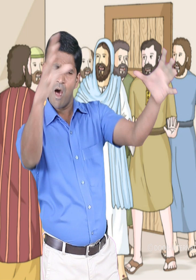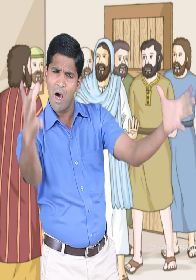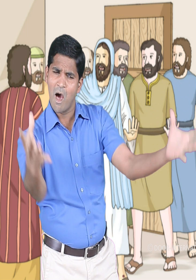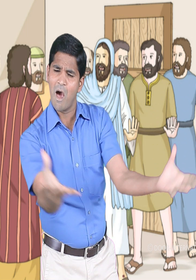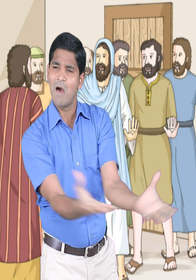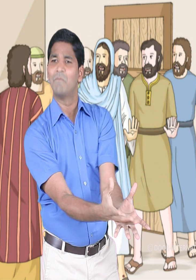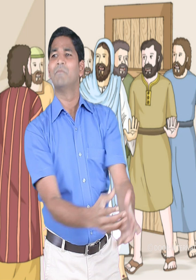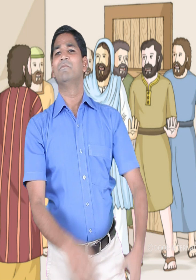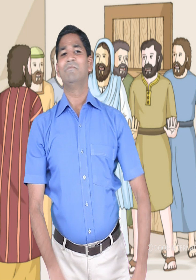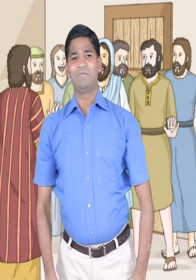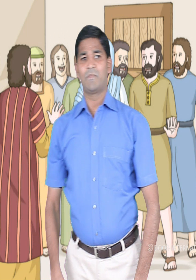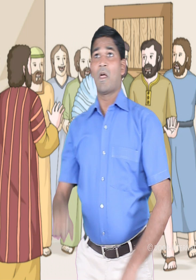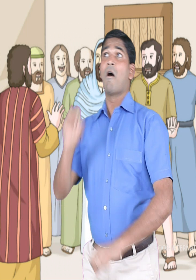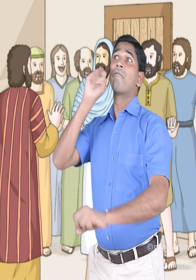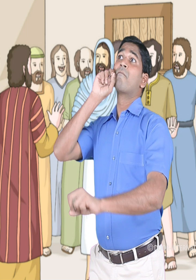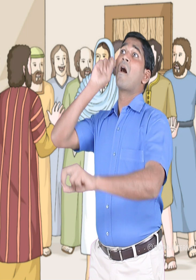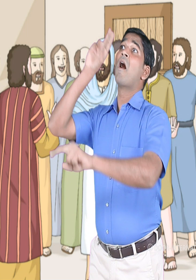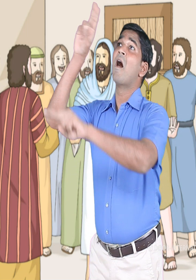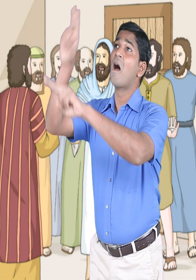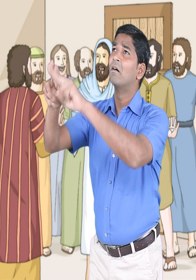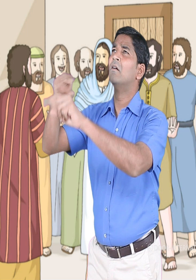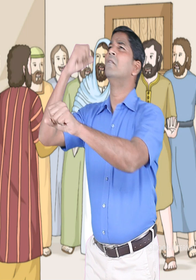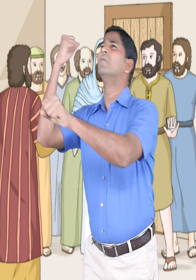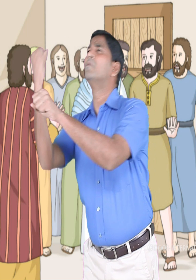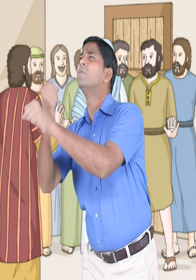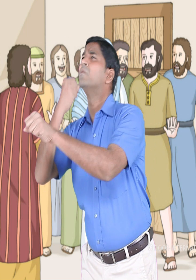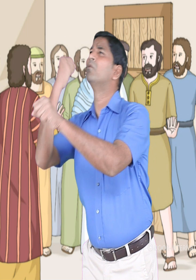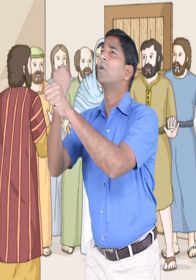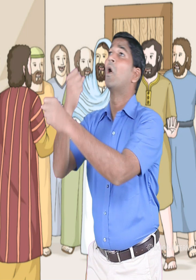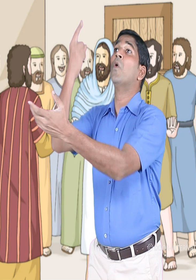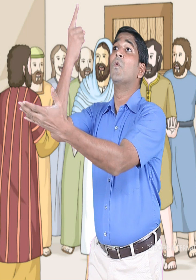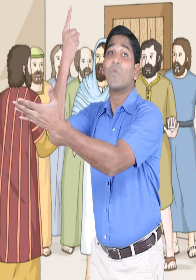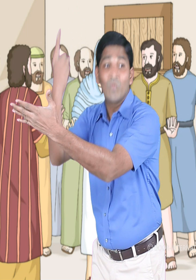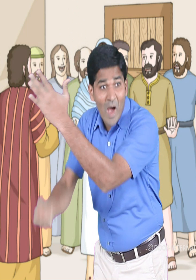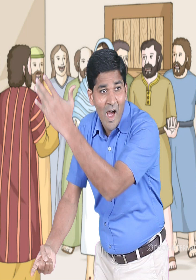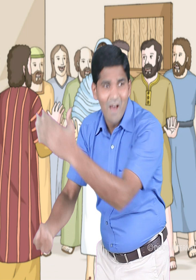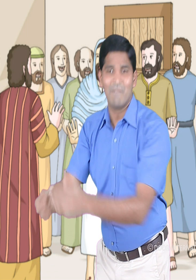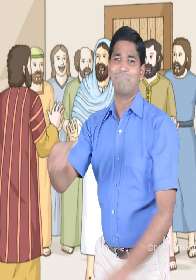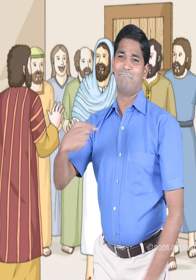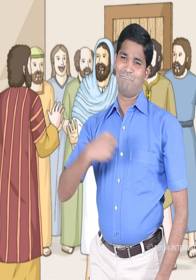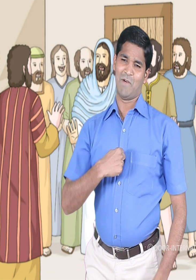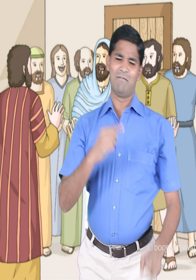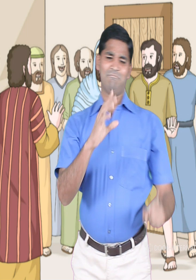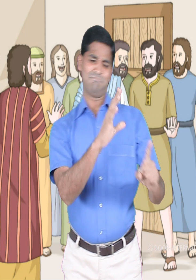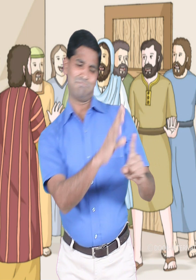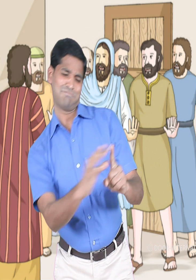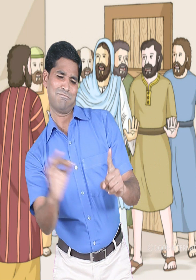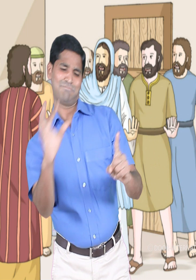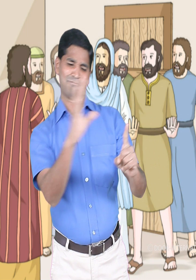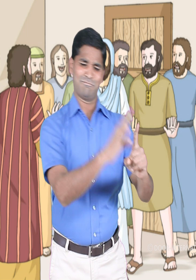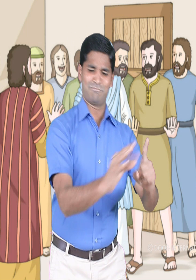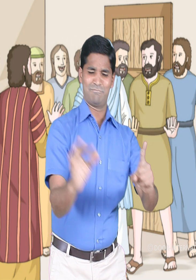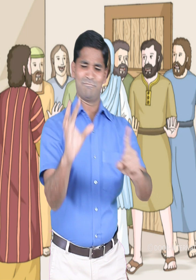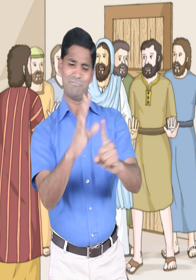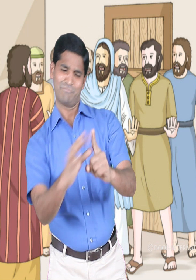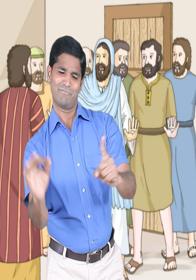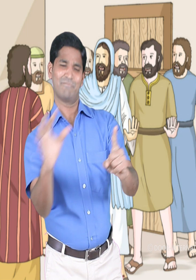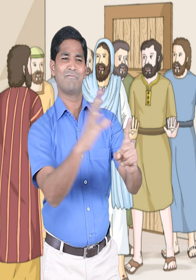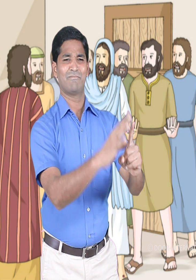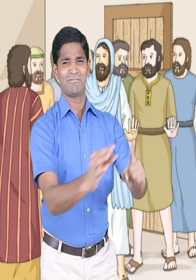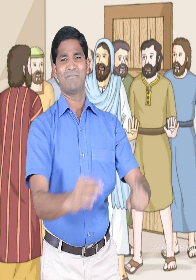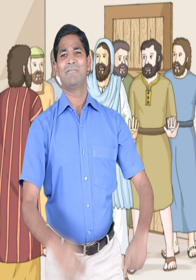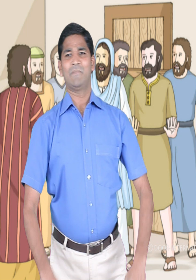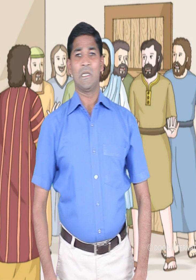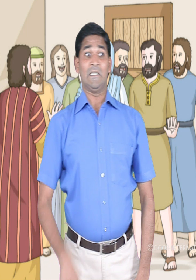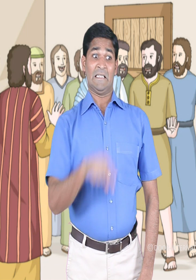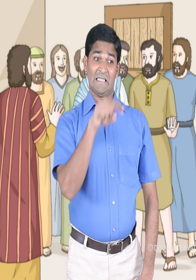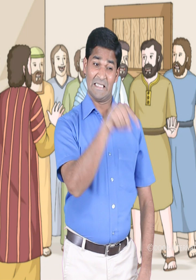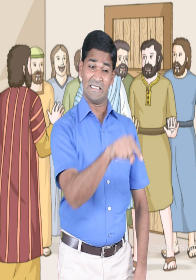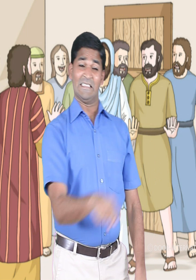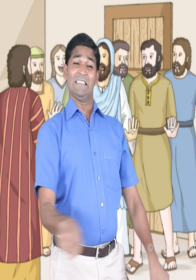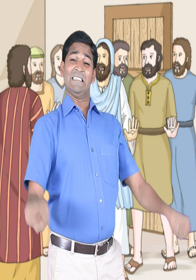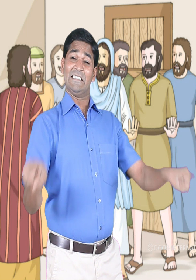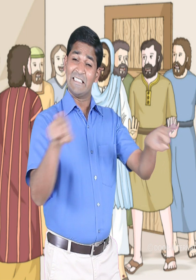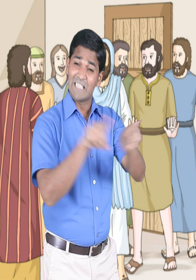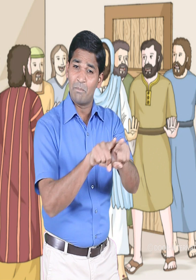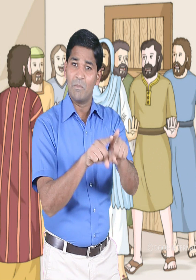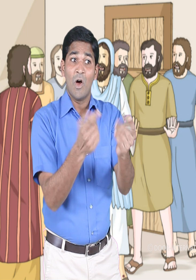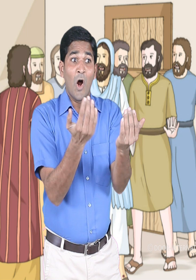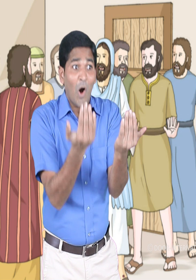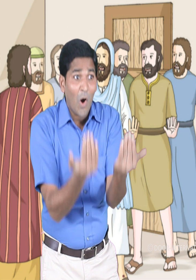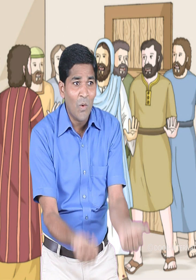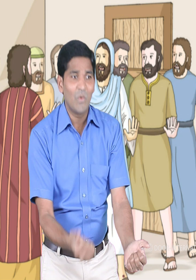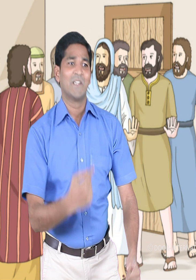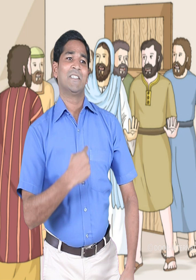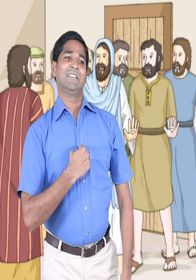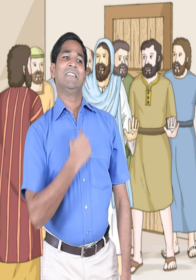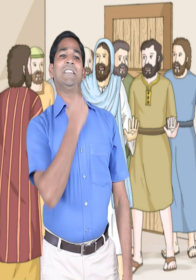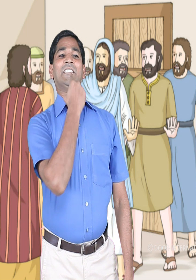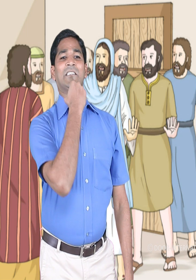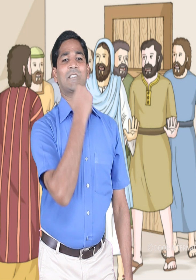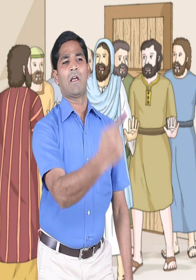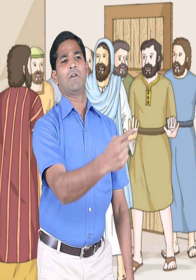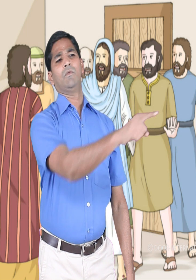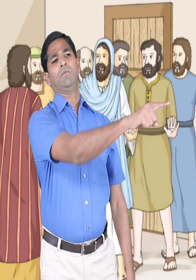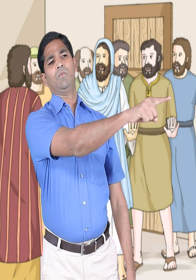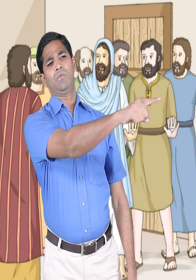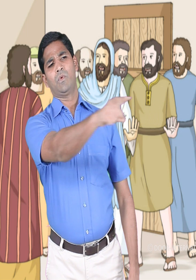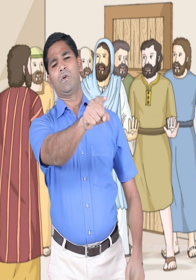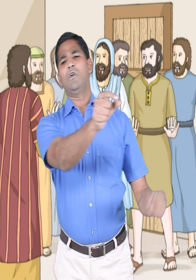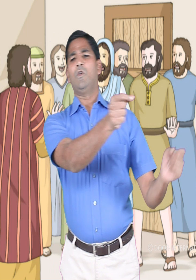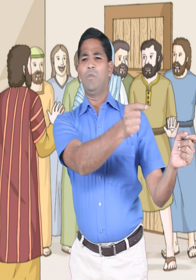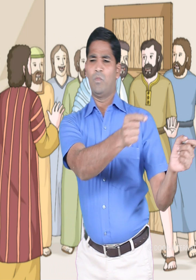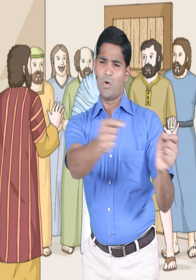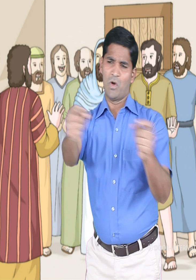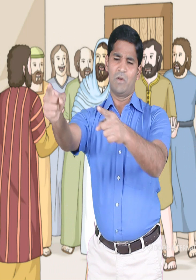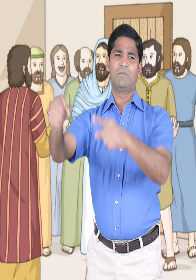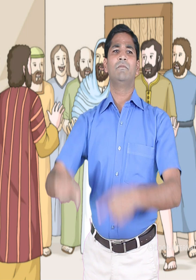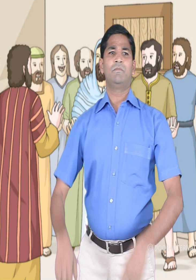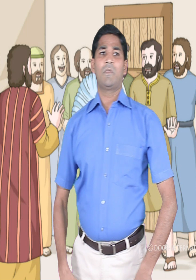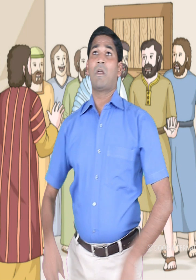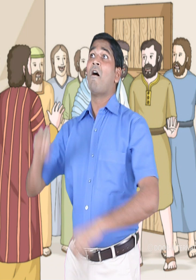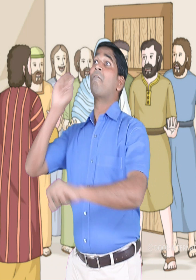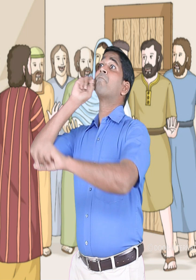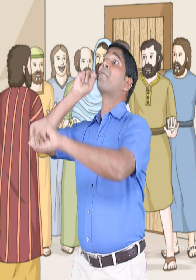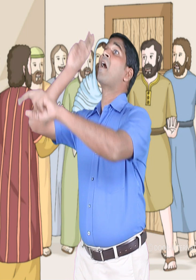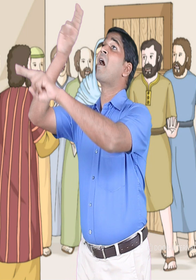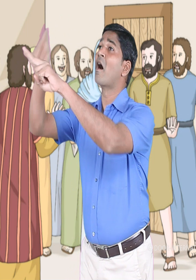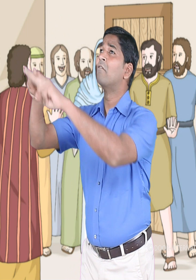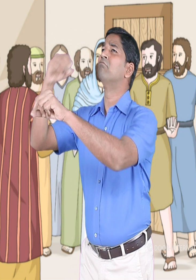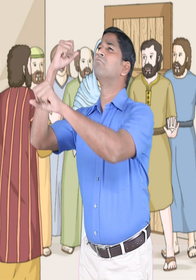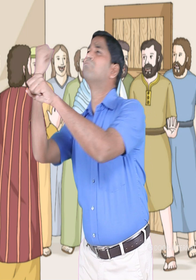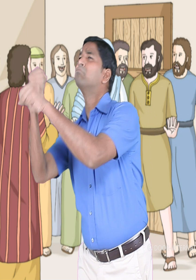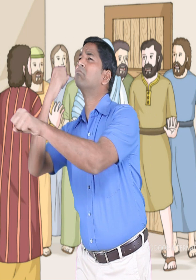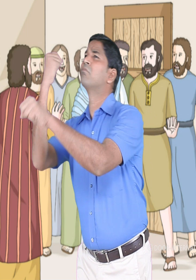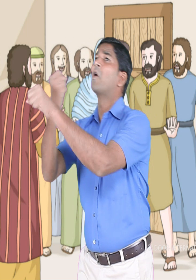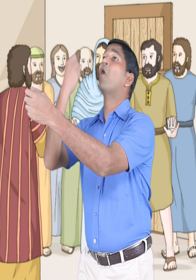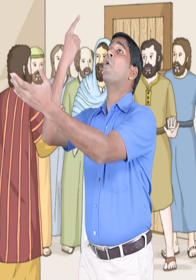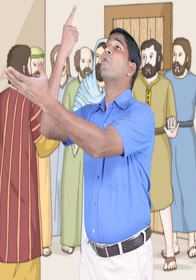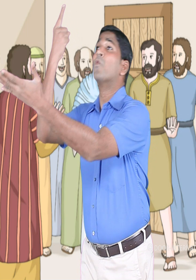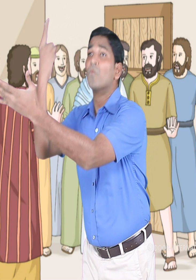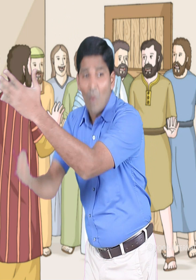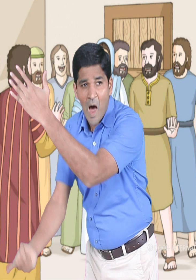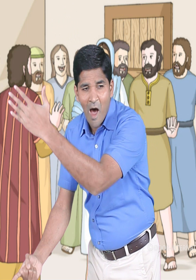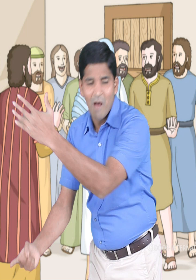Again Jesus said to them, “Peace be with you.